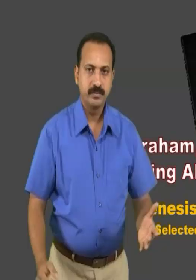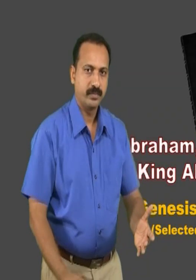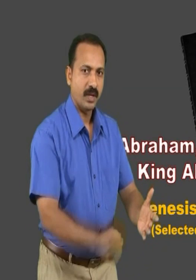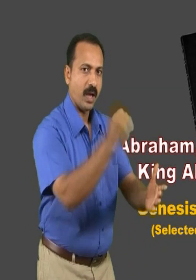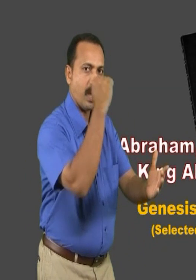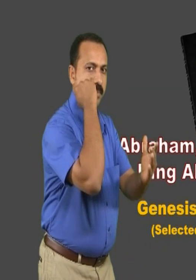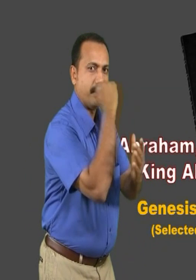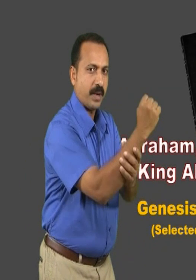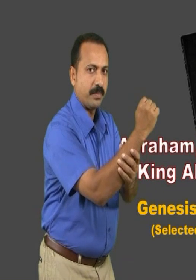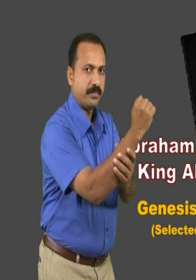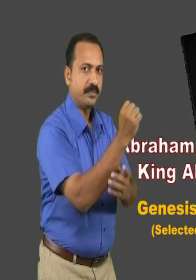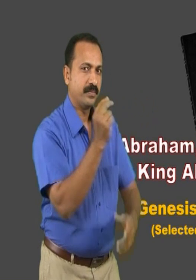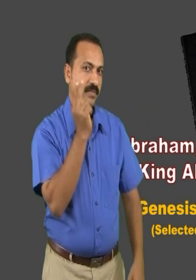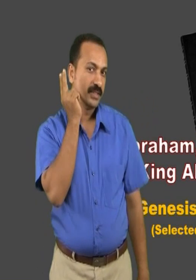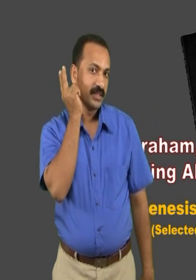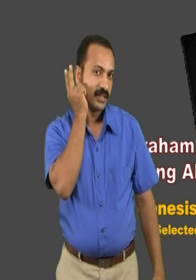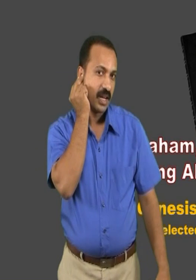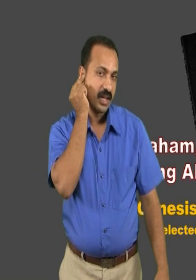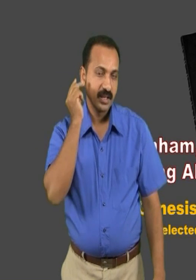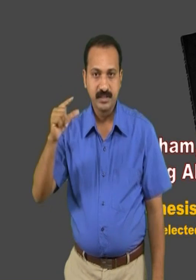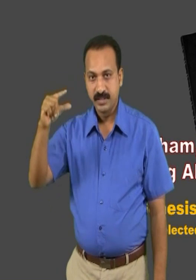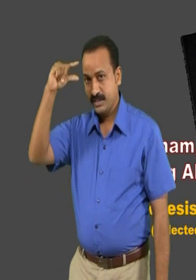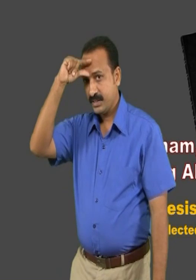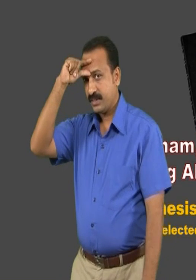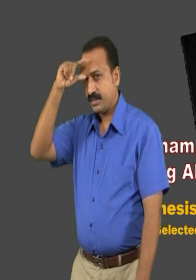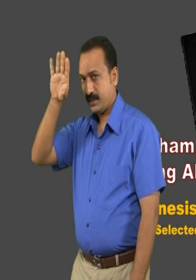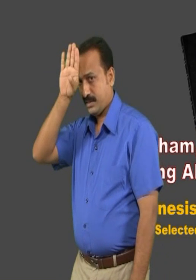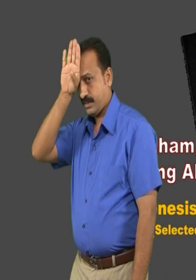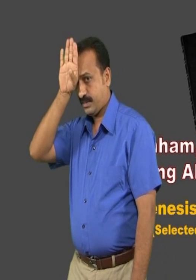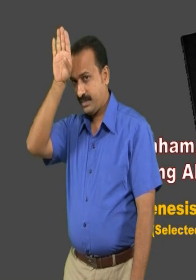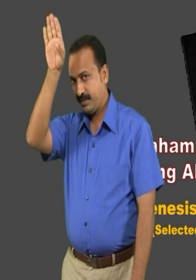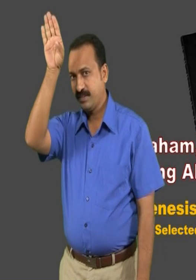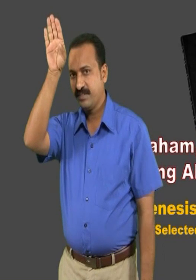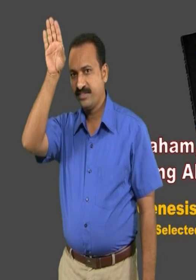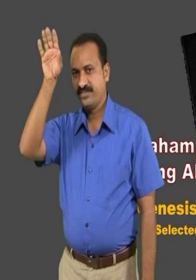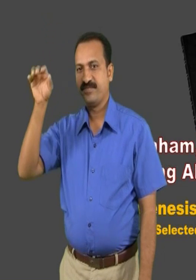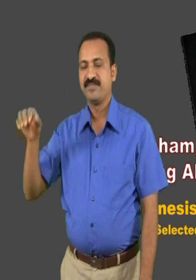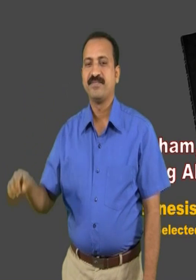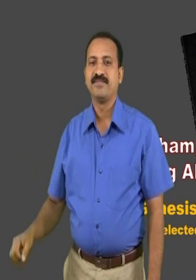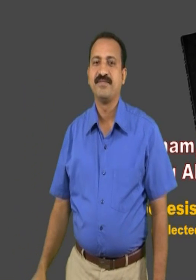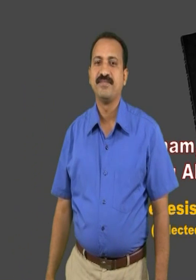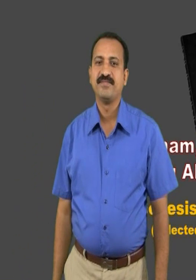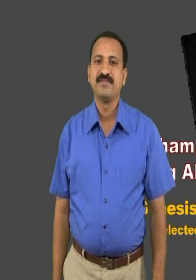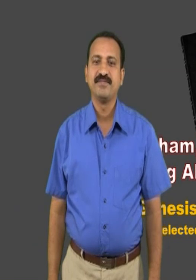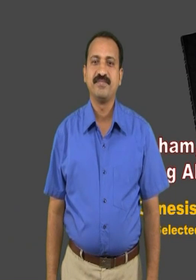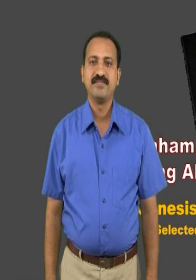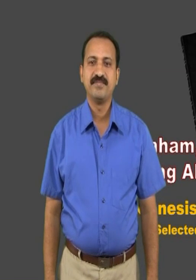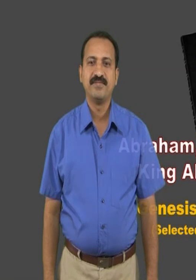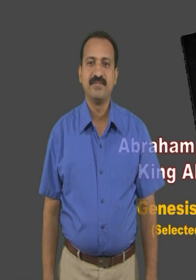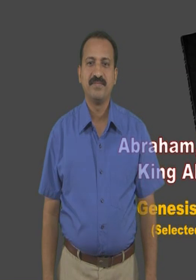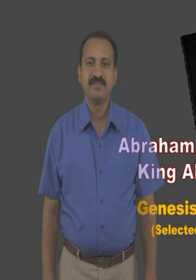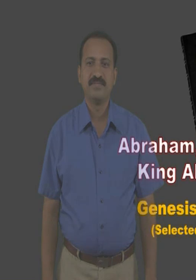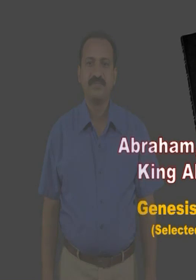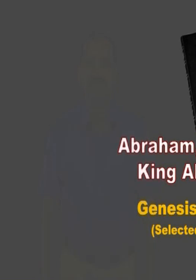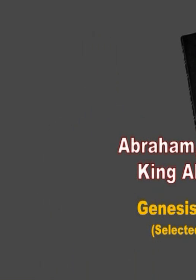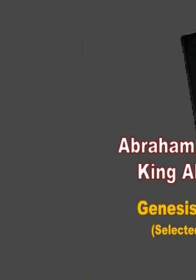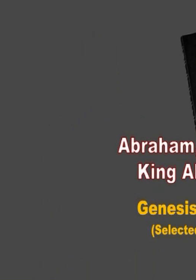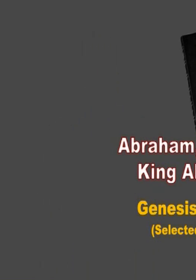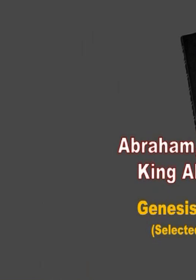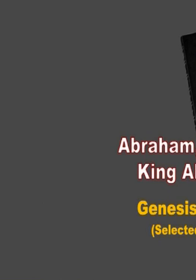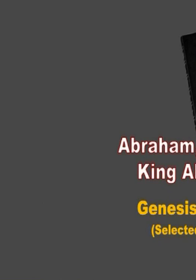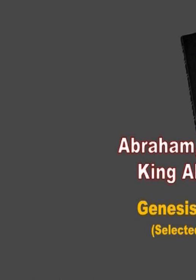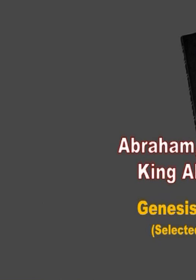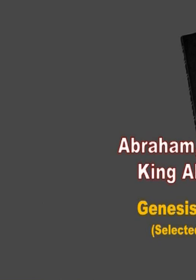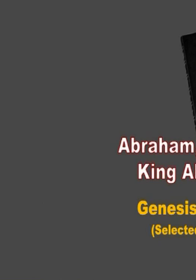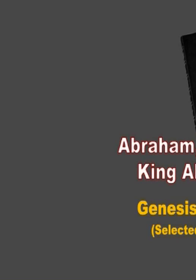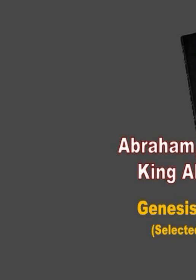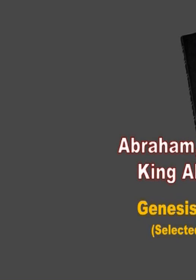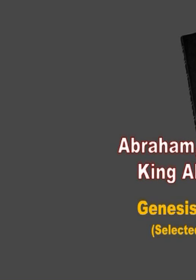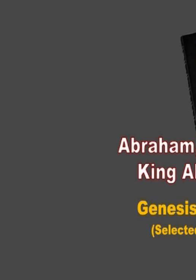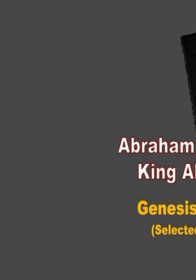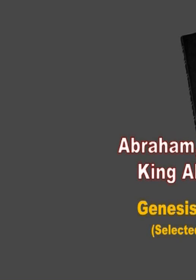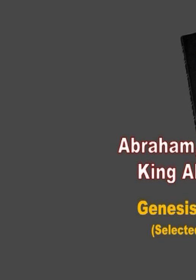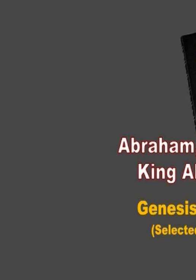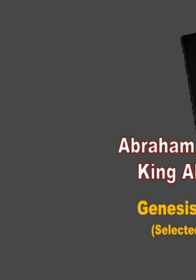Abraham, Sarah and king Abimelech